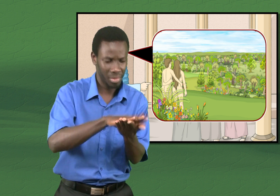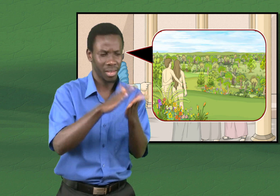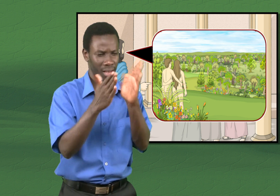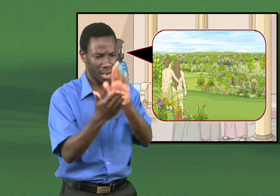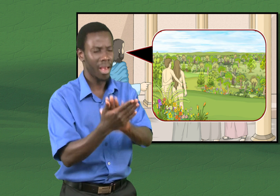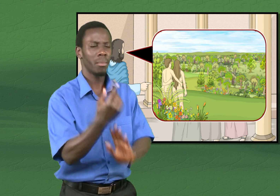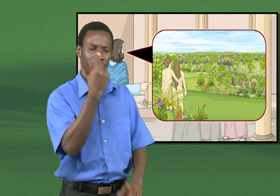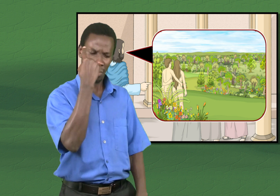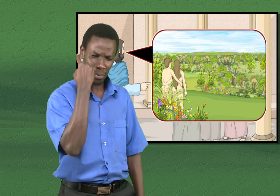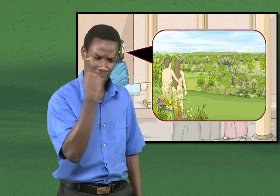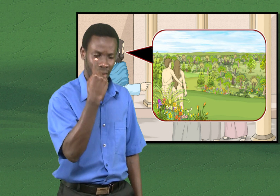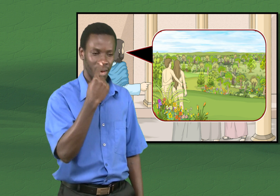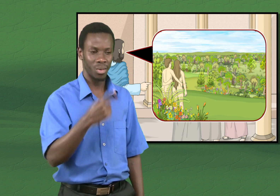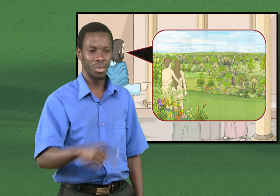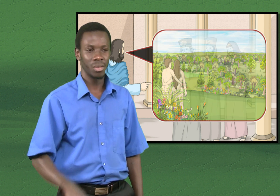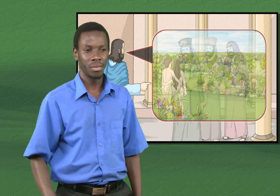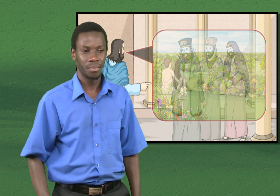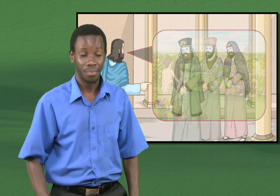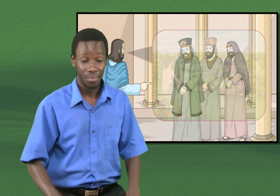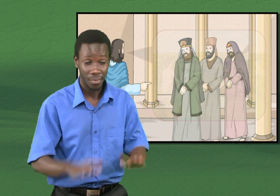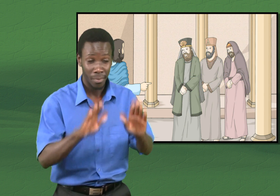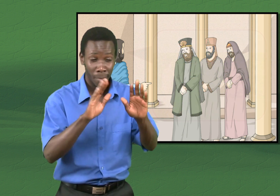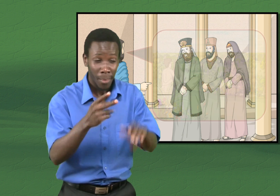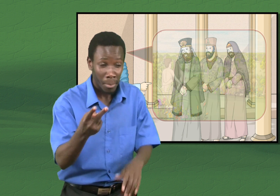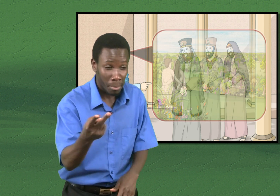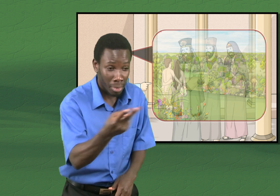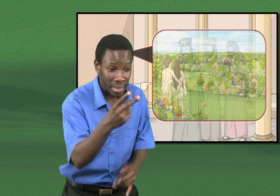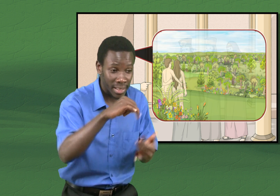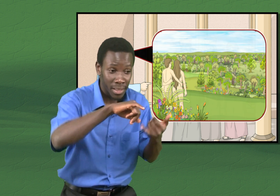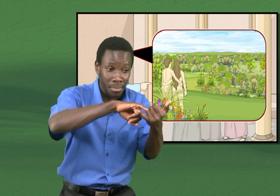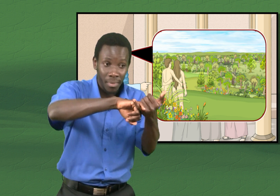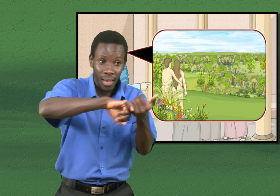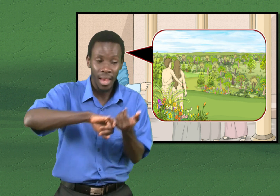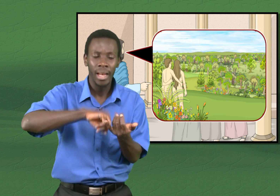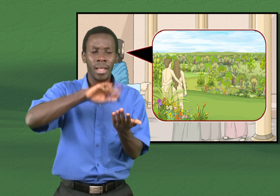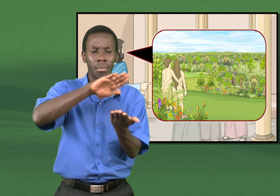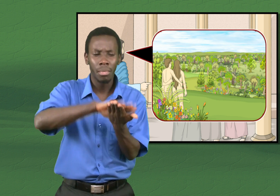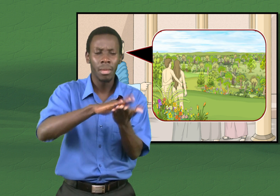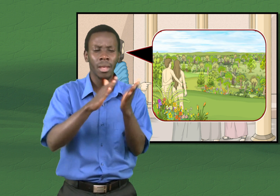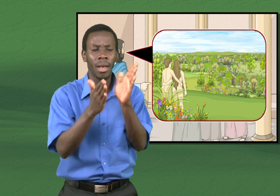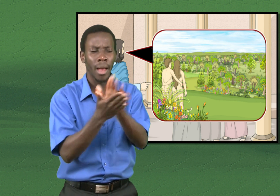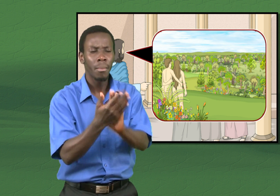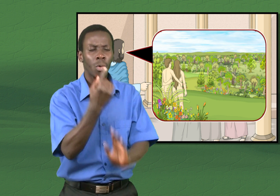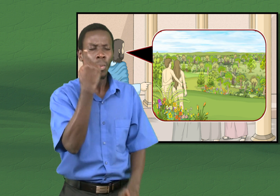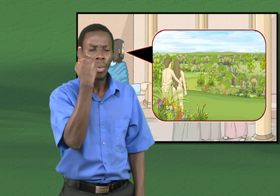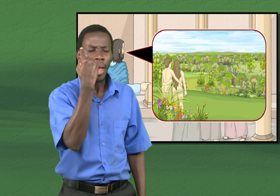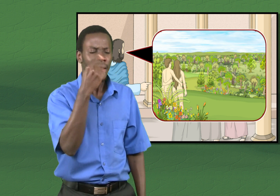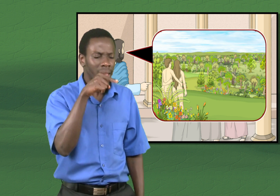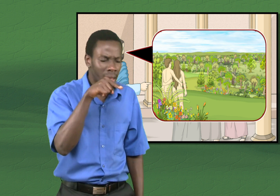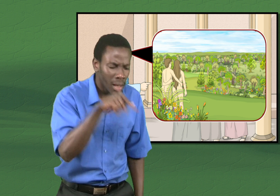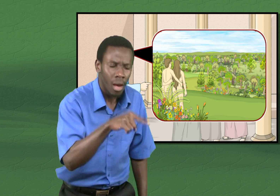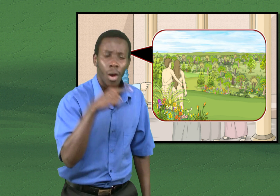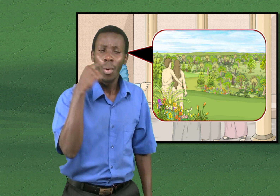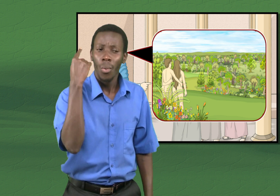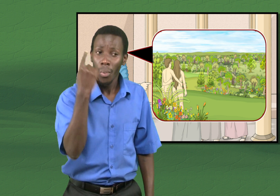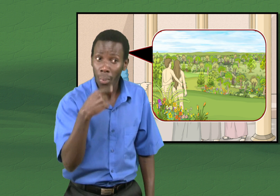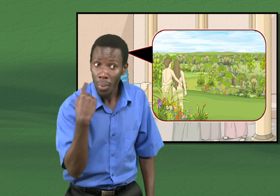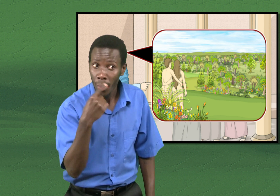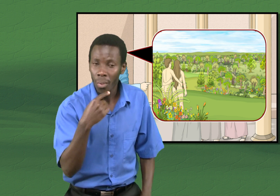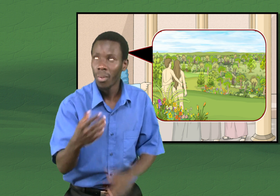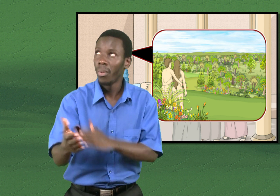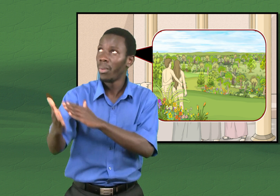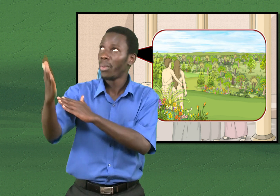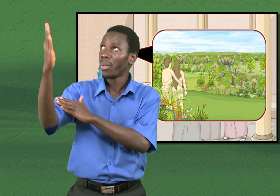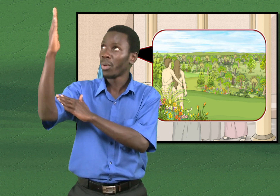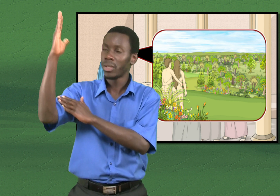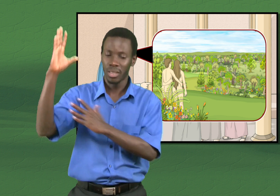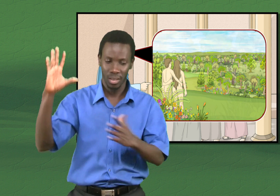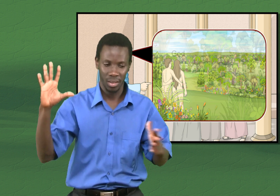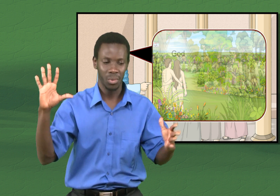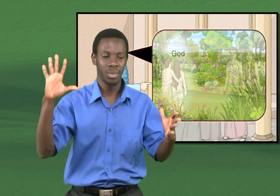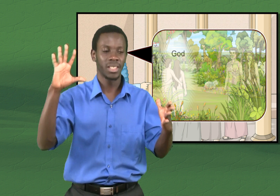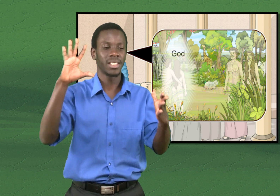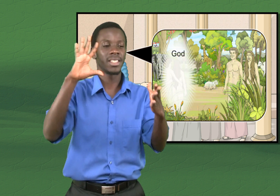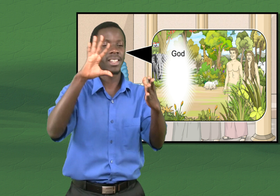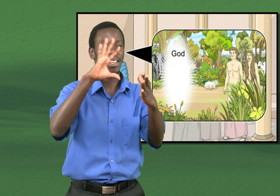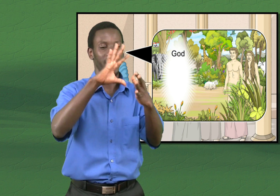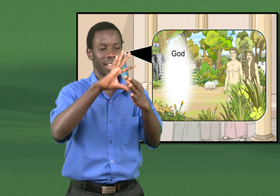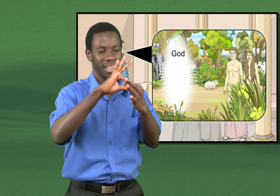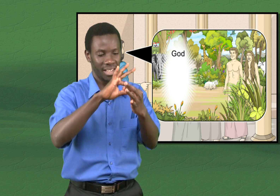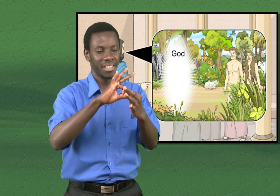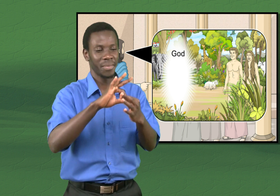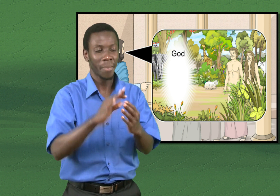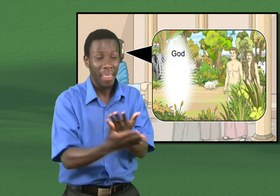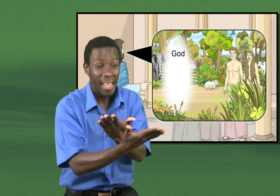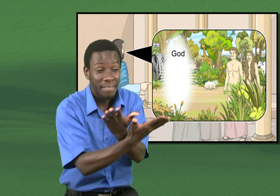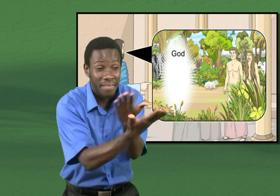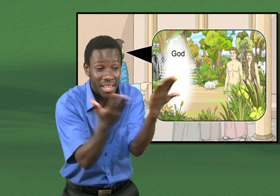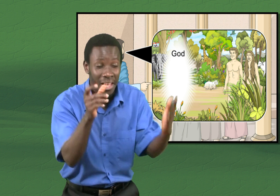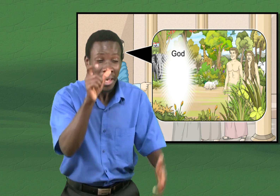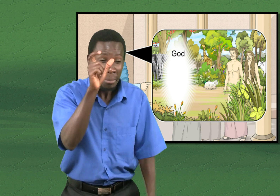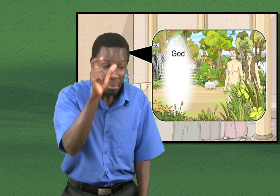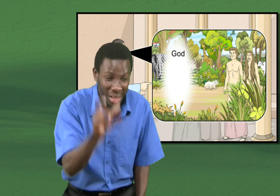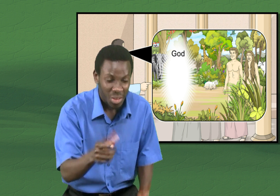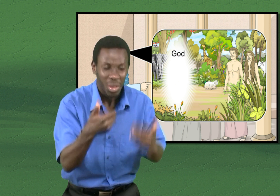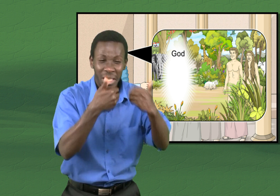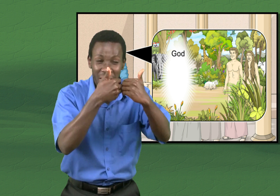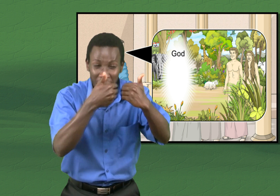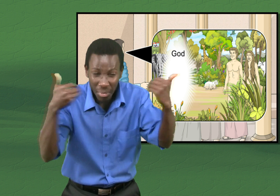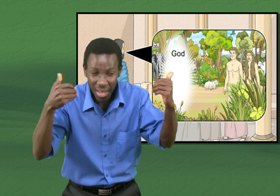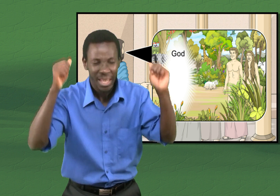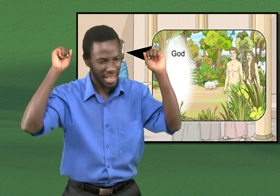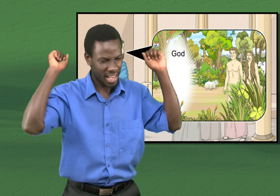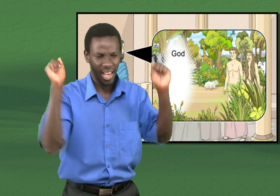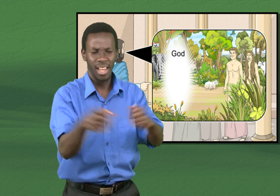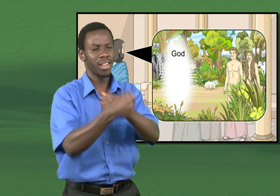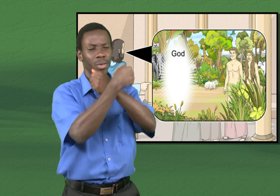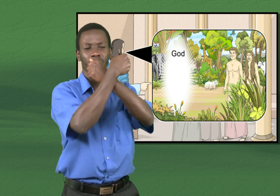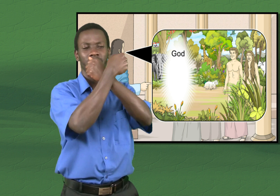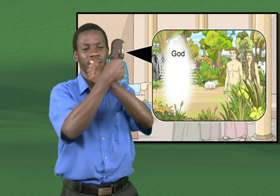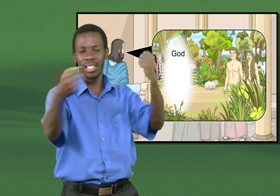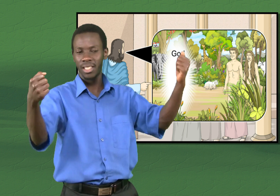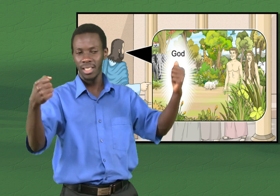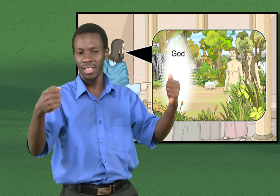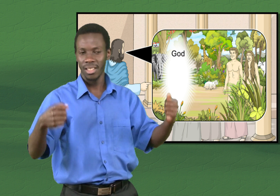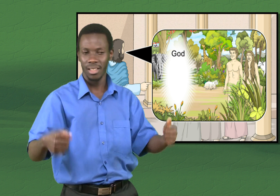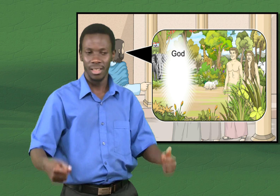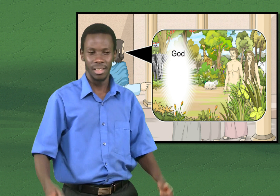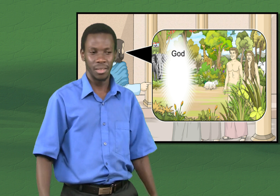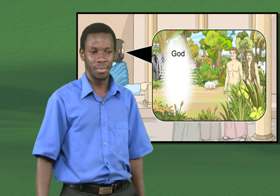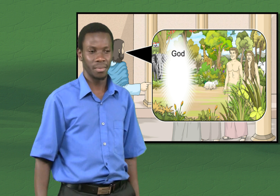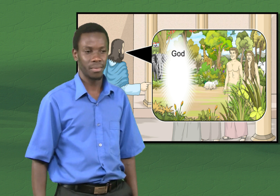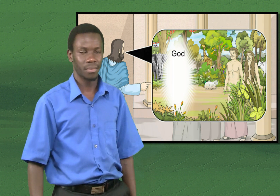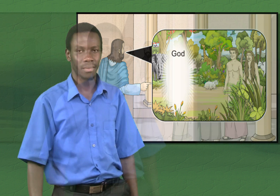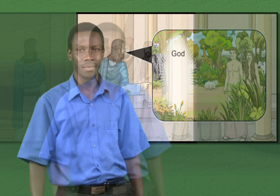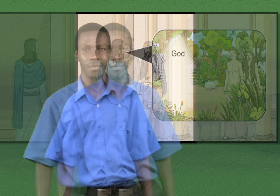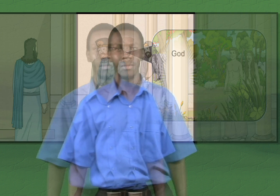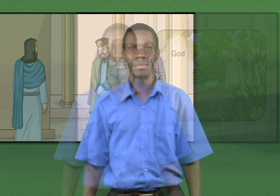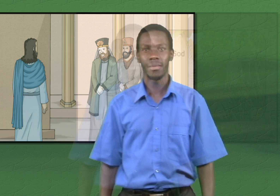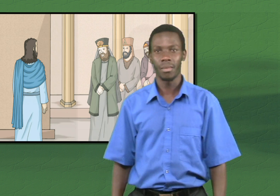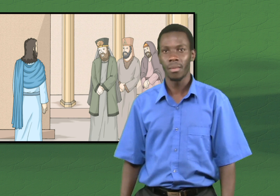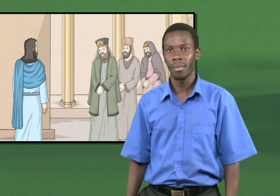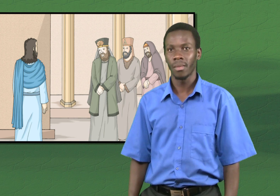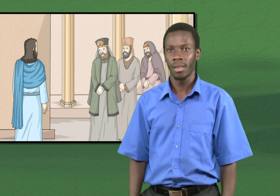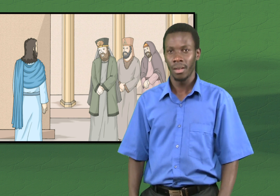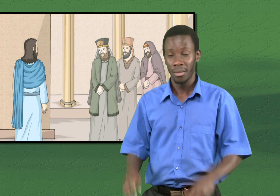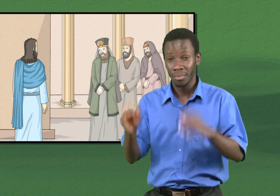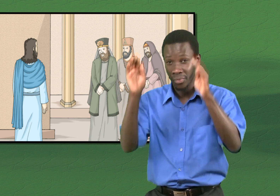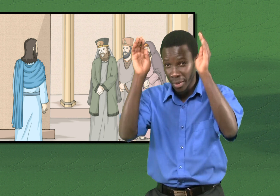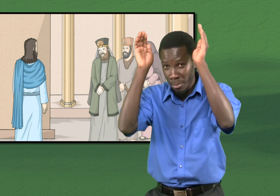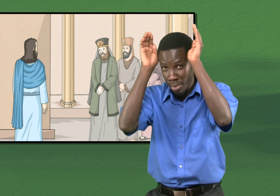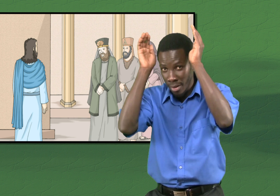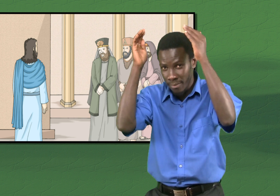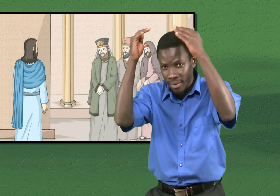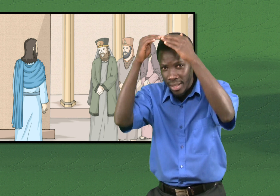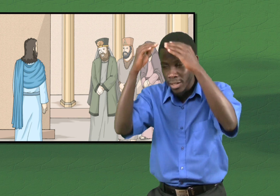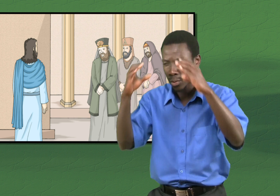Therefore what God has joined together, let man not separate.”